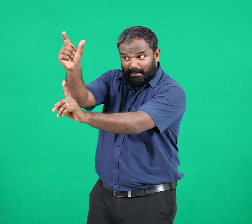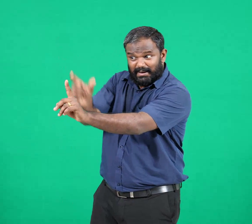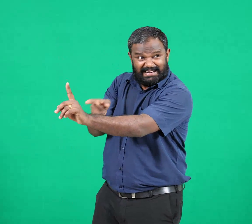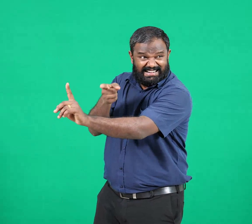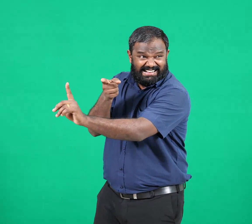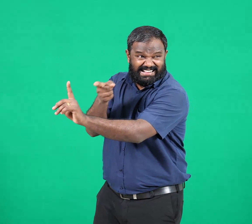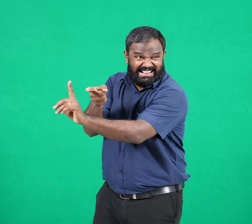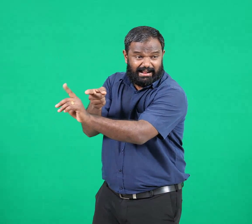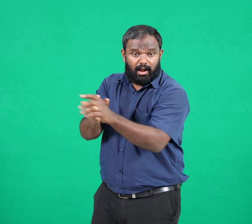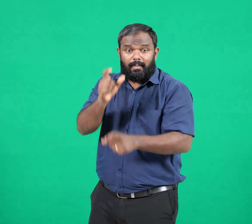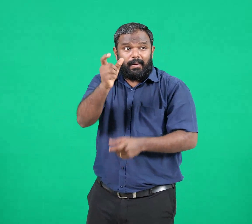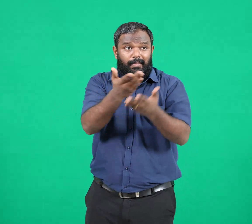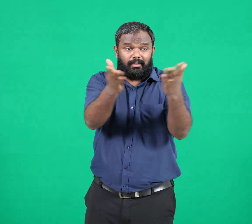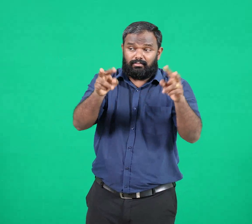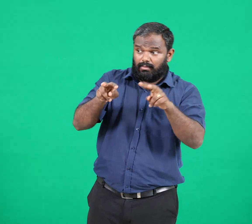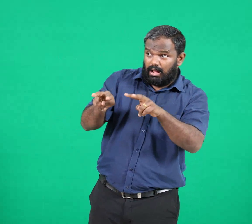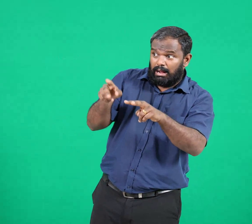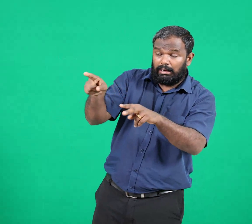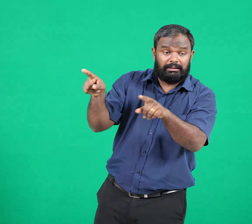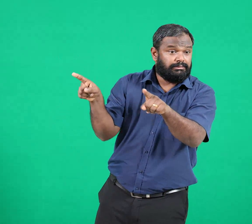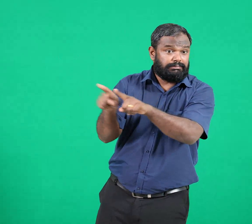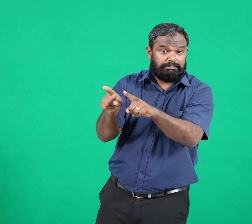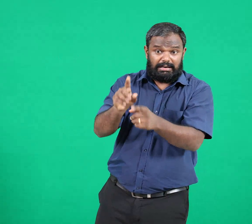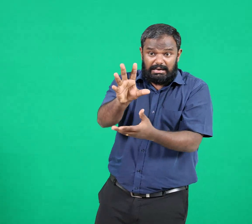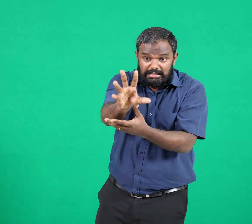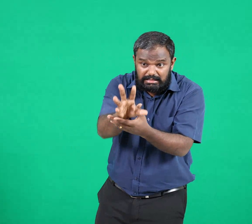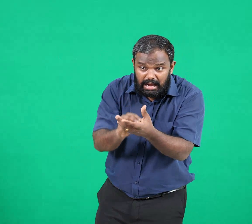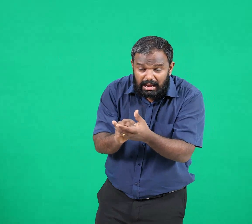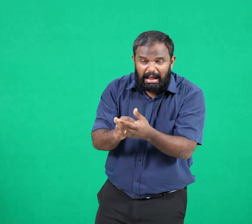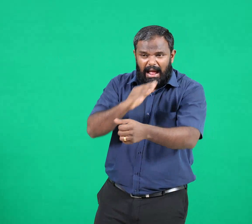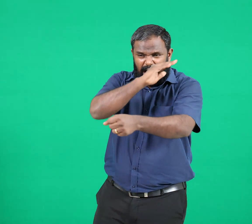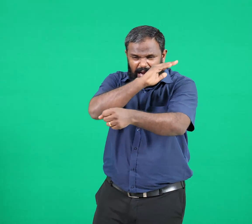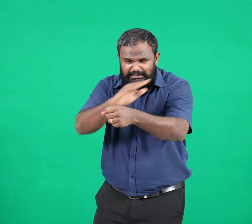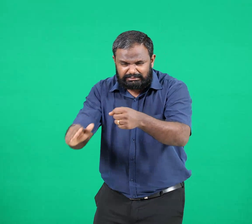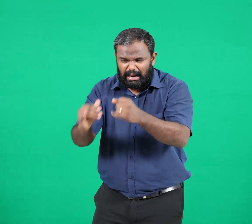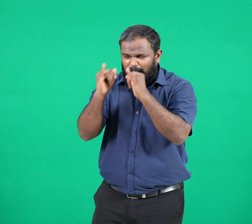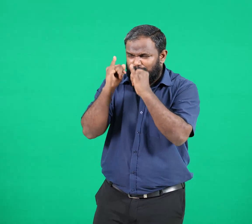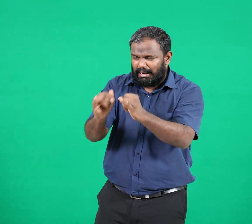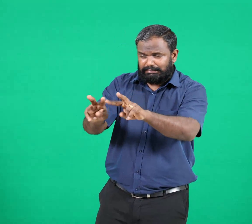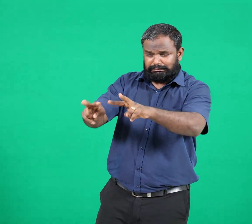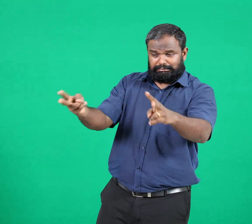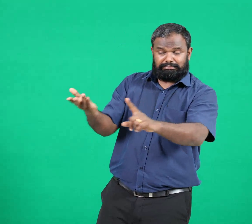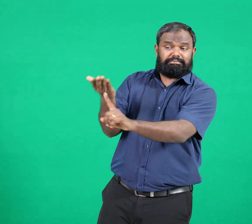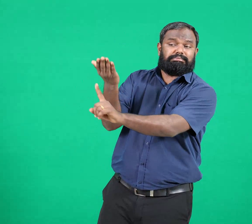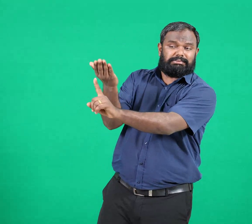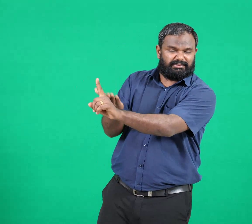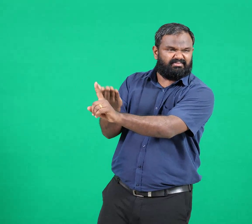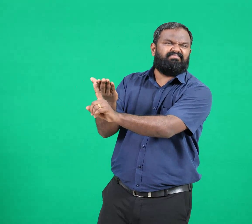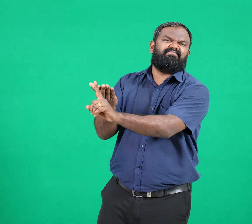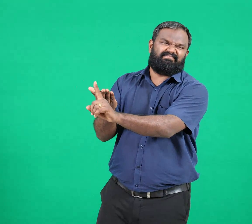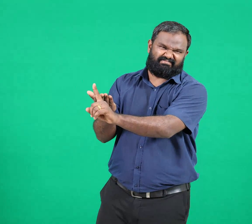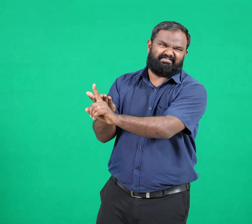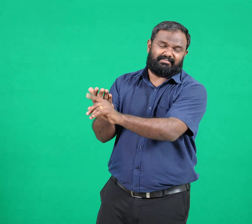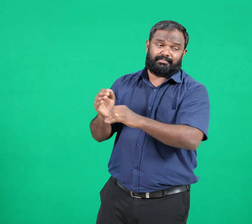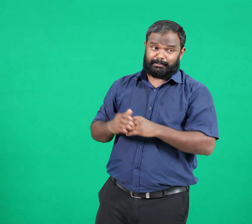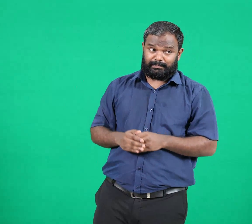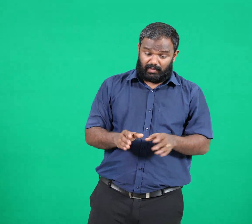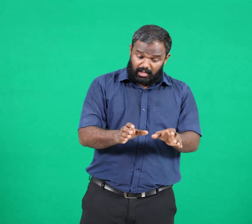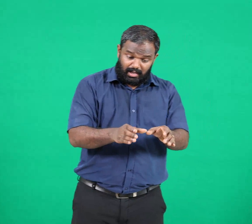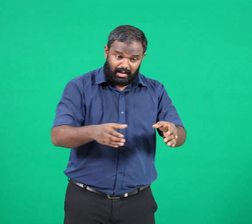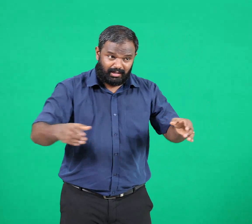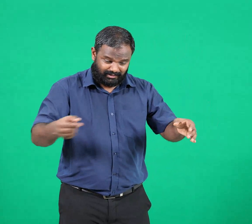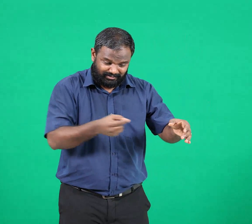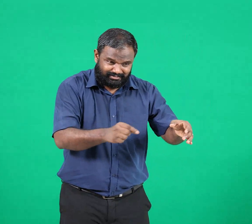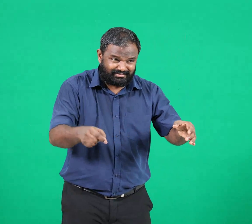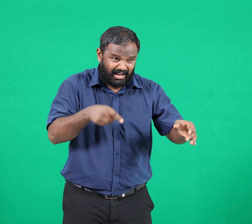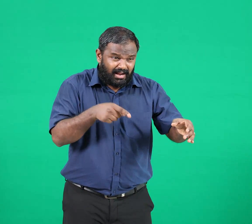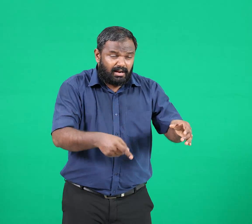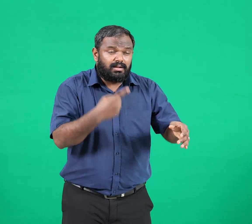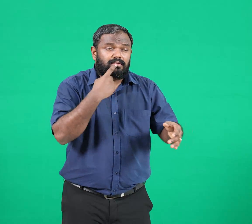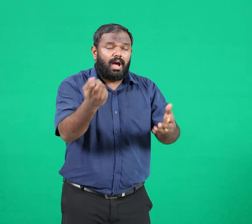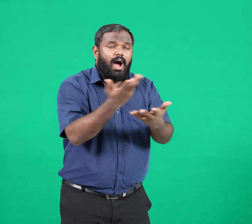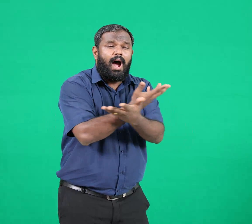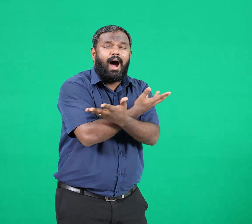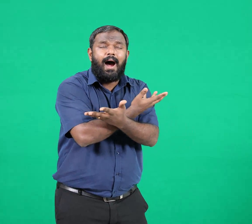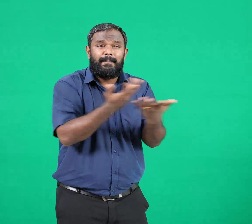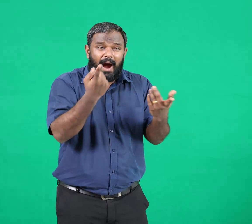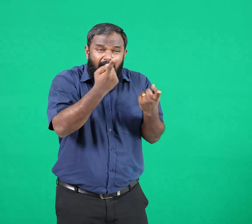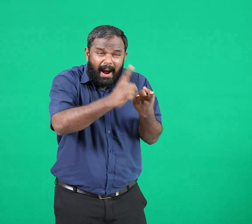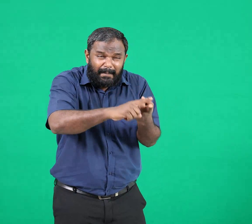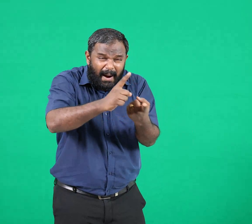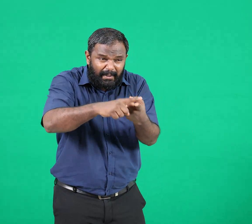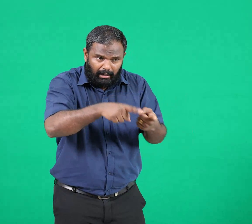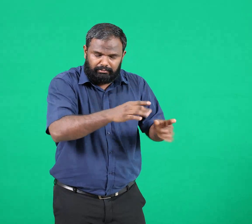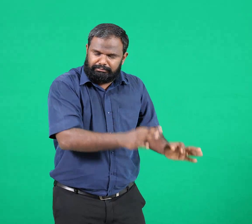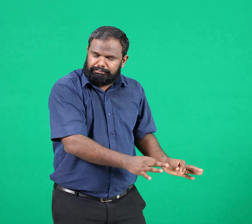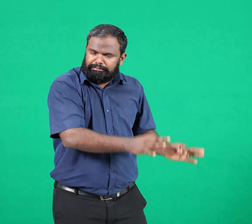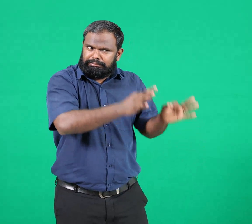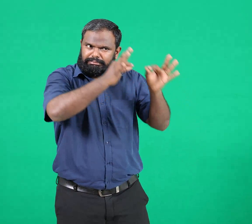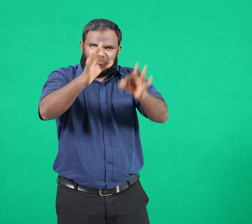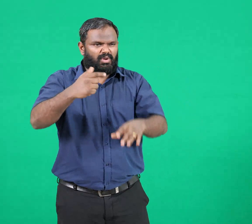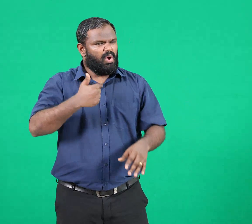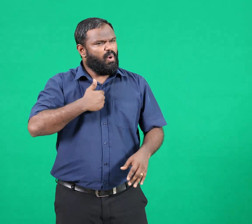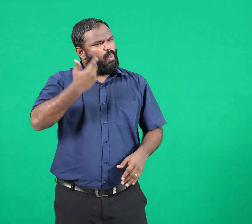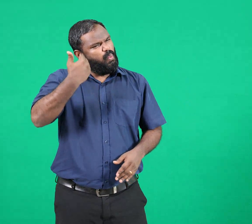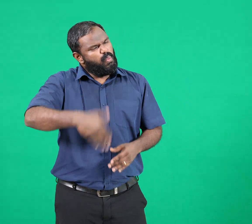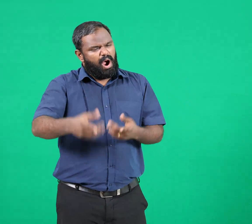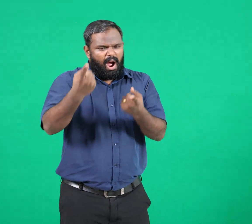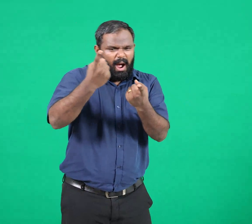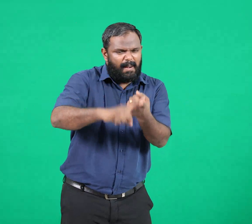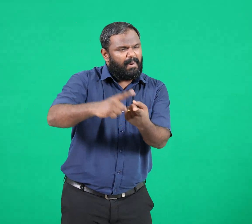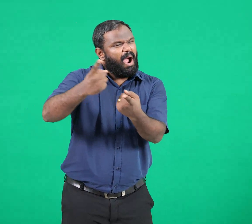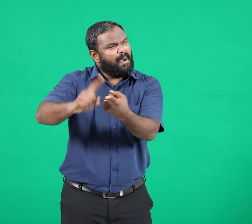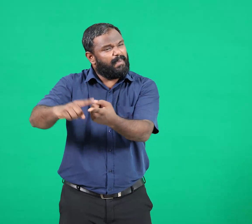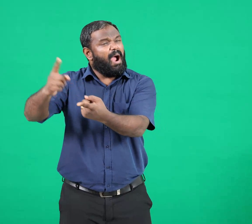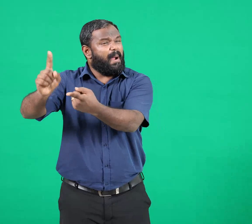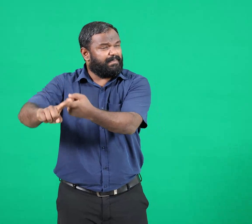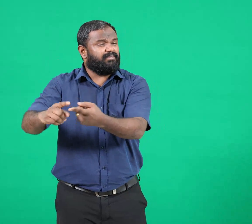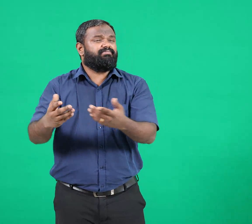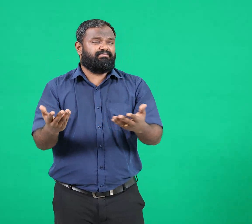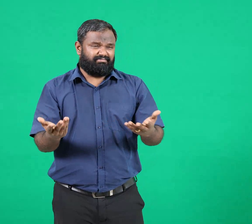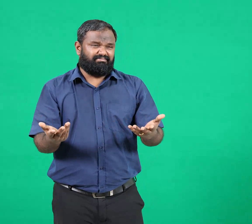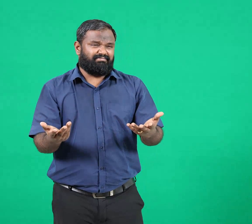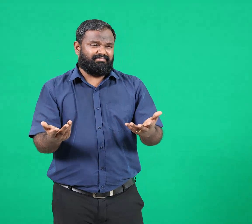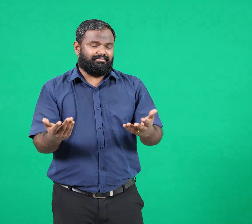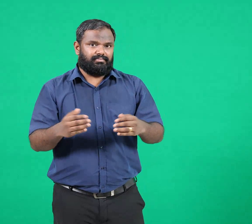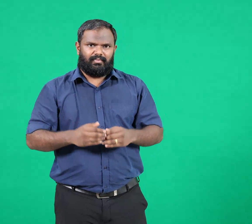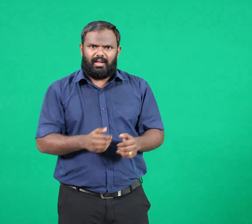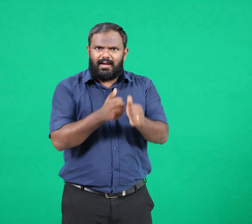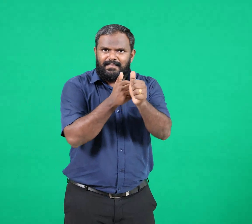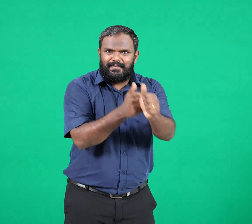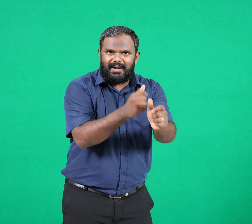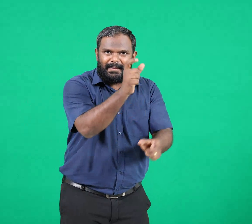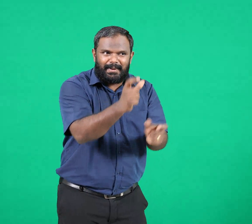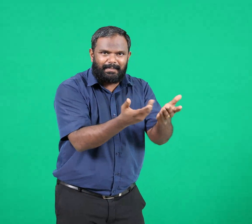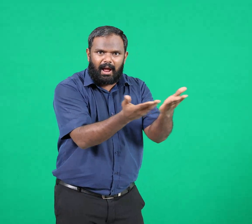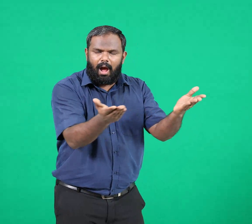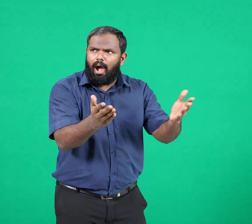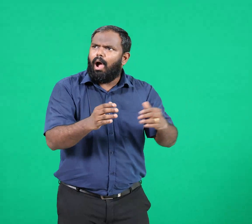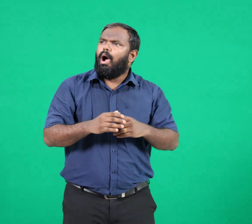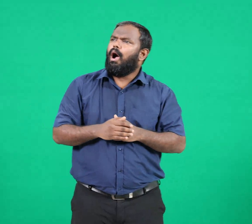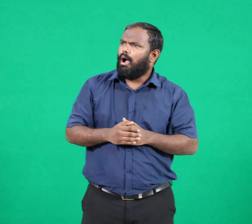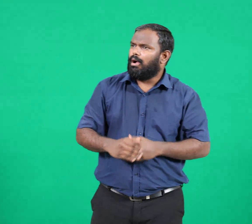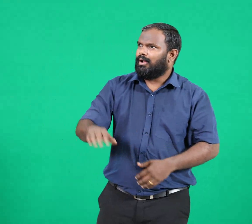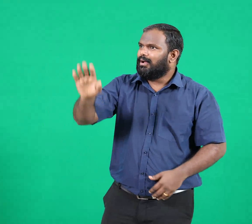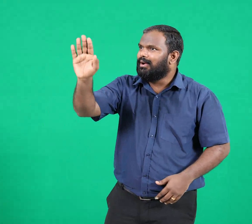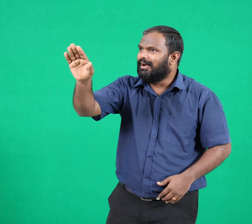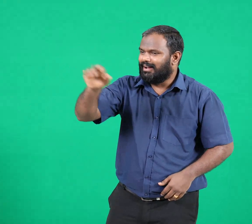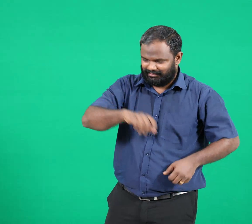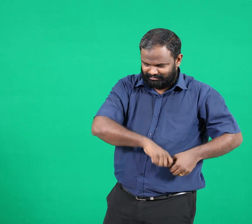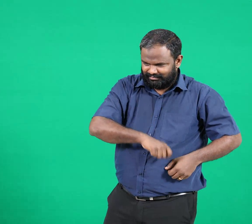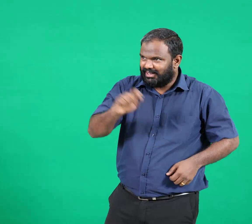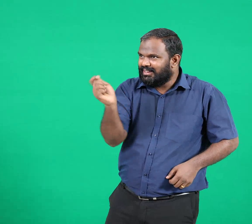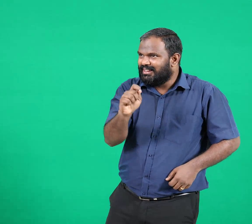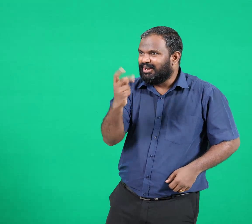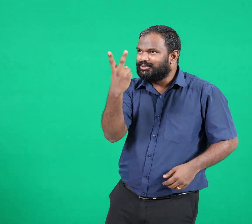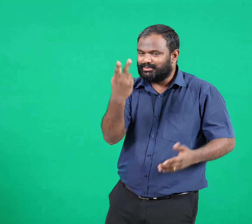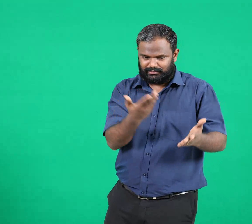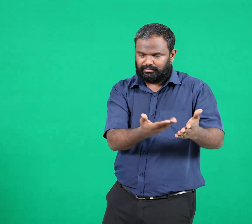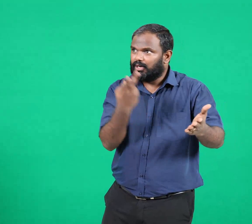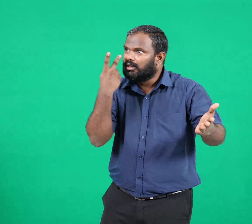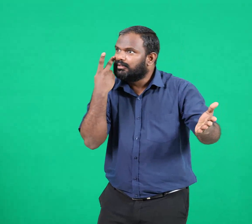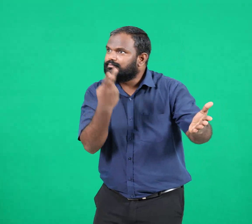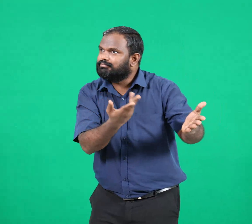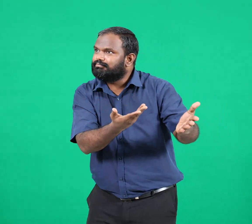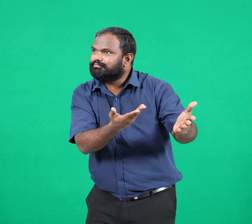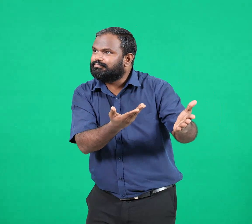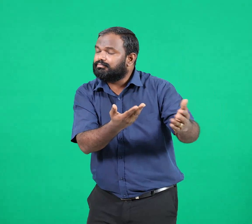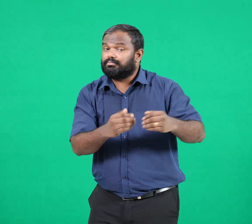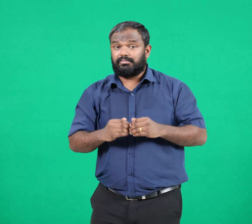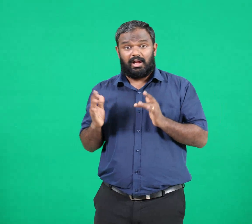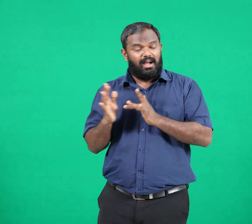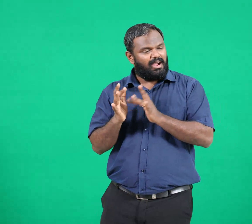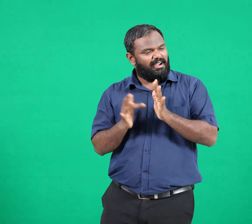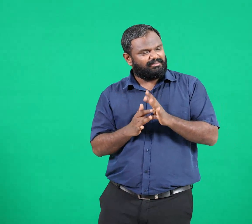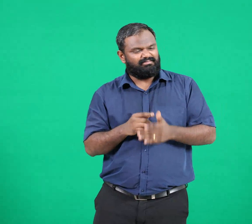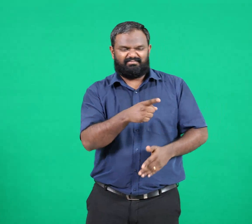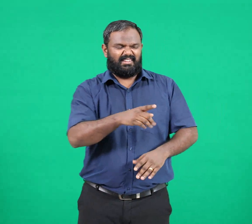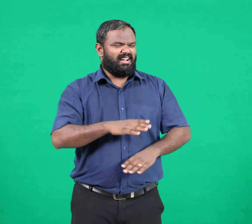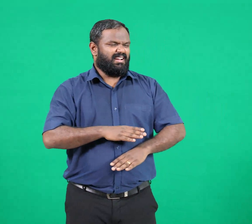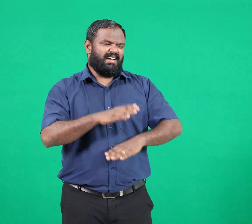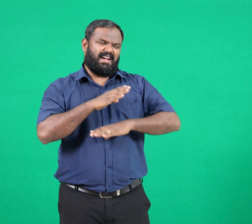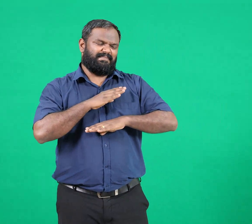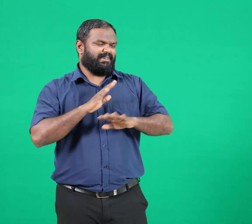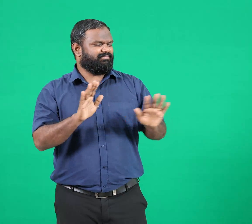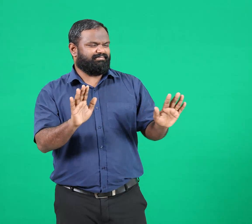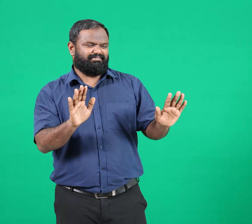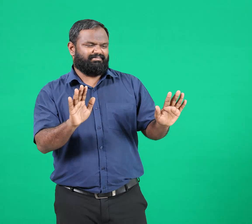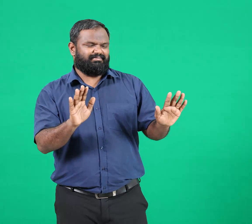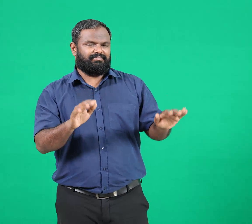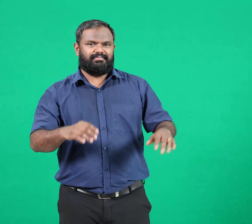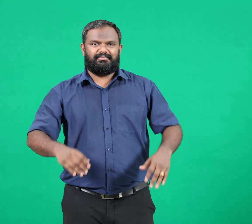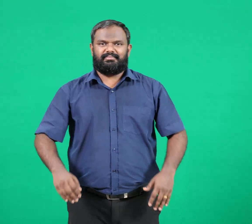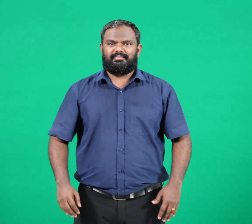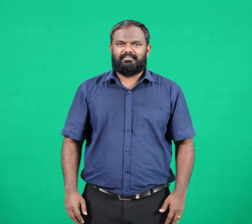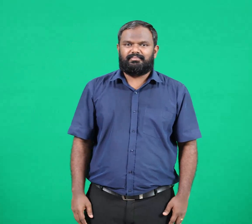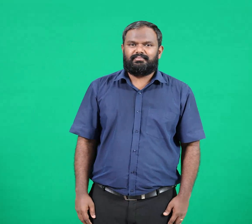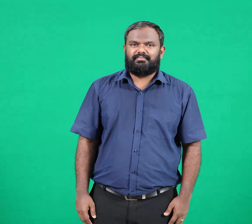For what is written about Me is reaching its fulfillment." So they said, "Look, Lord, here are two swords."